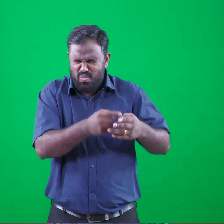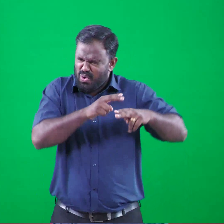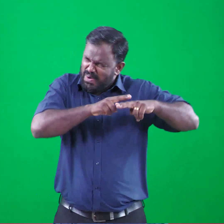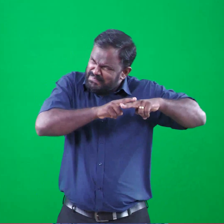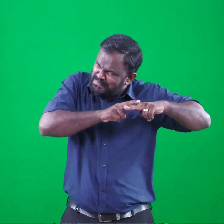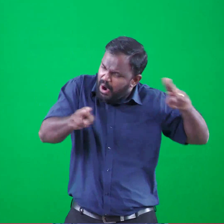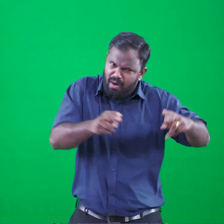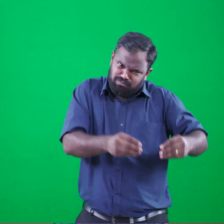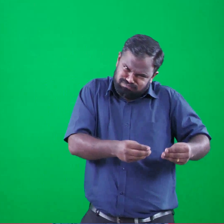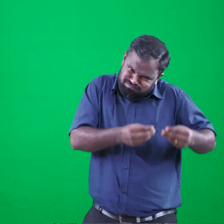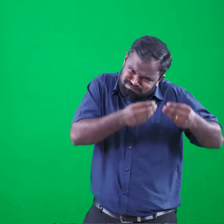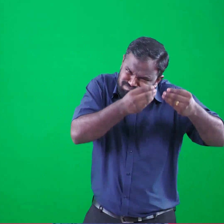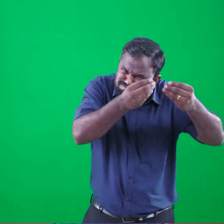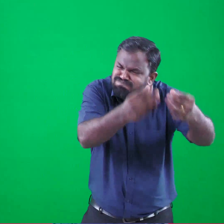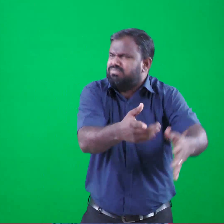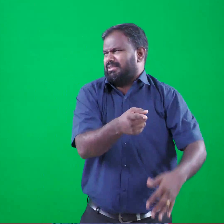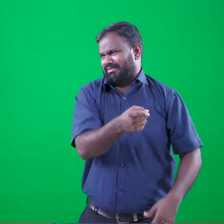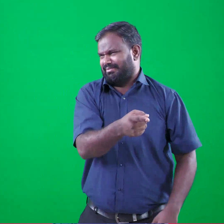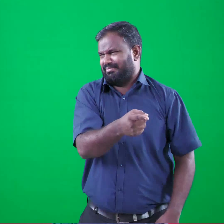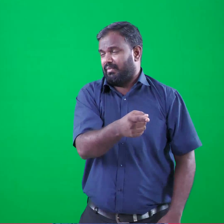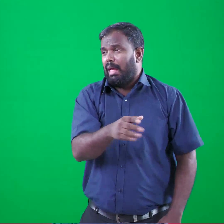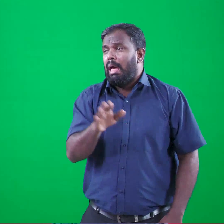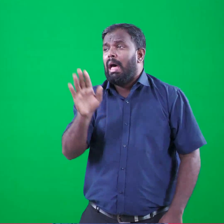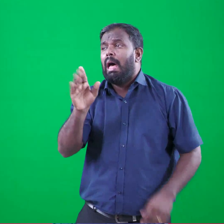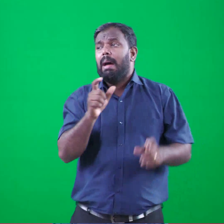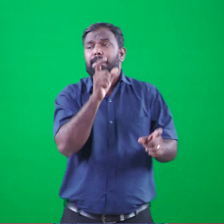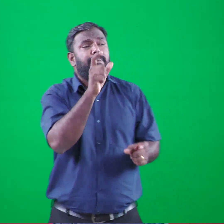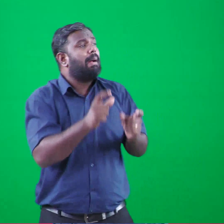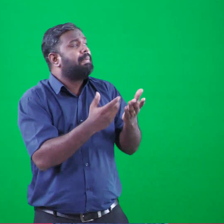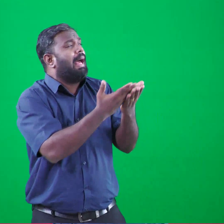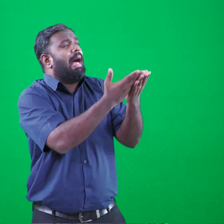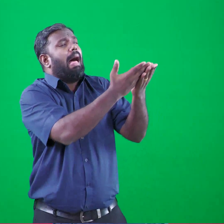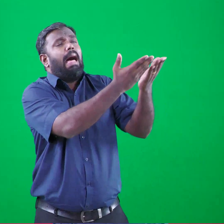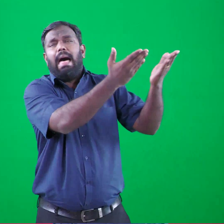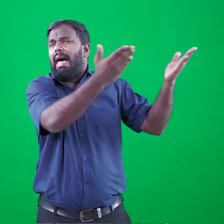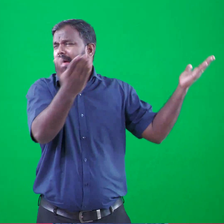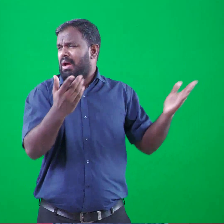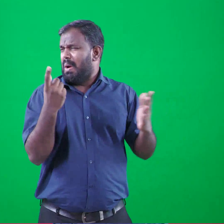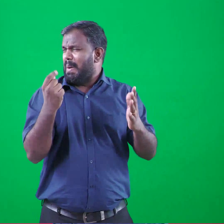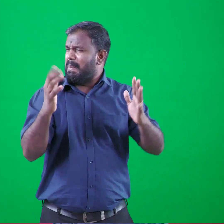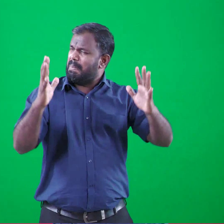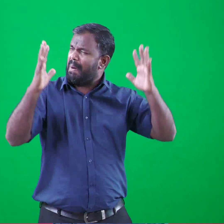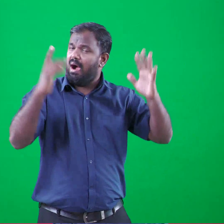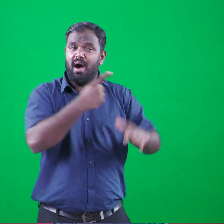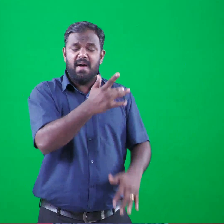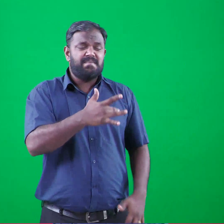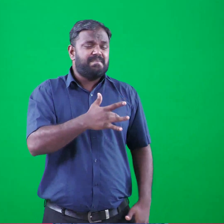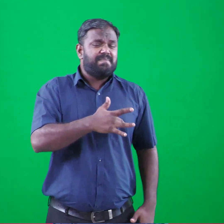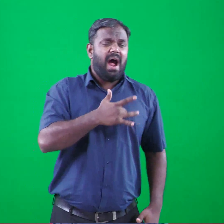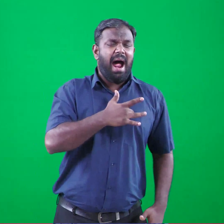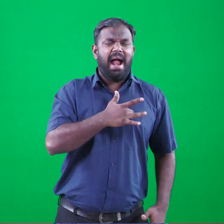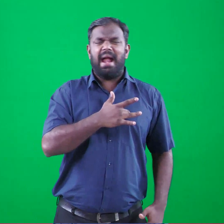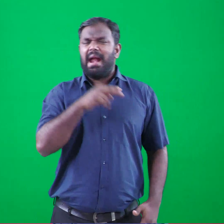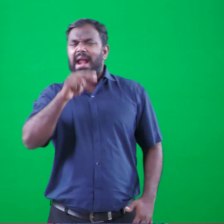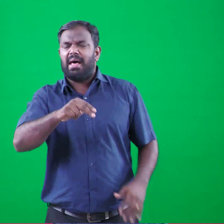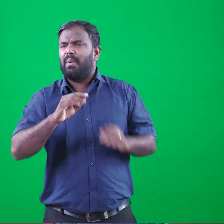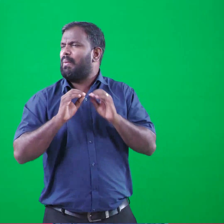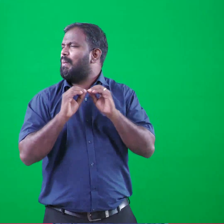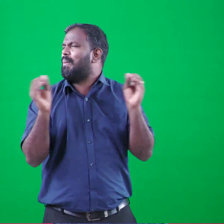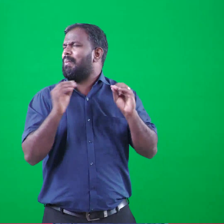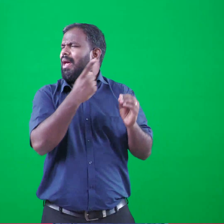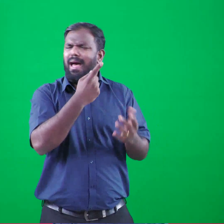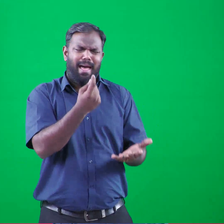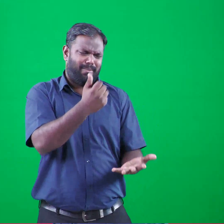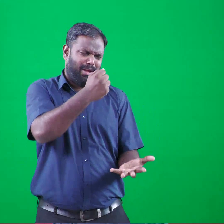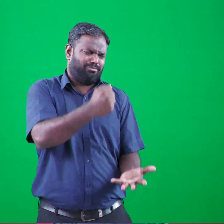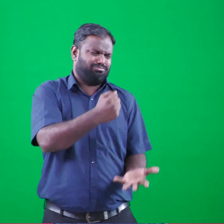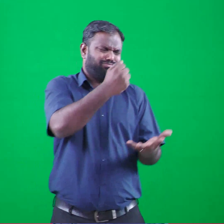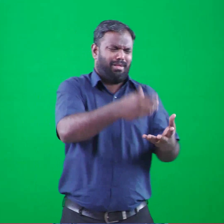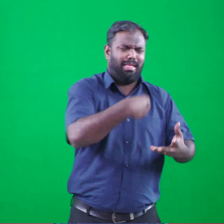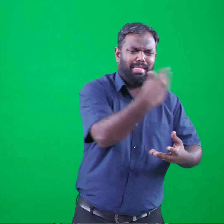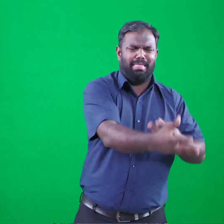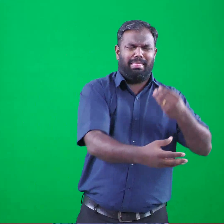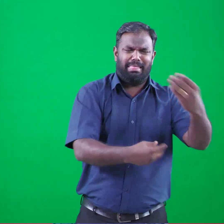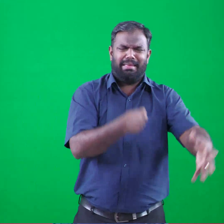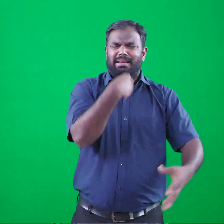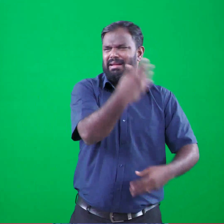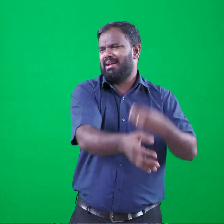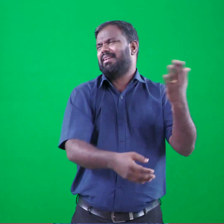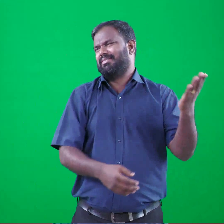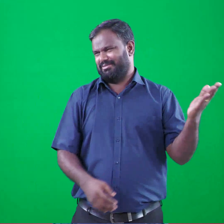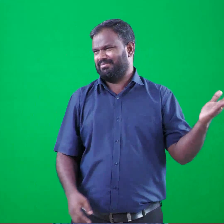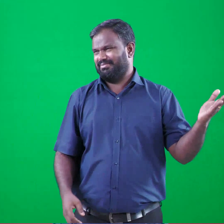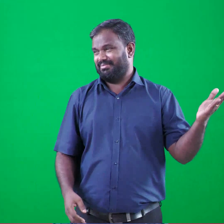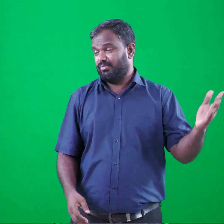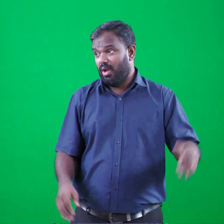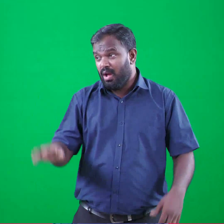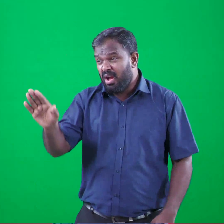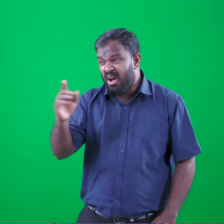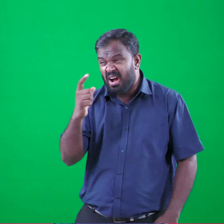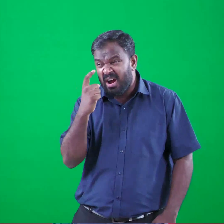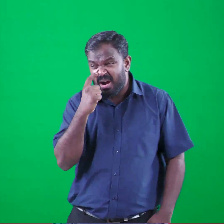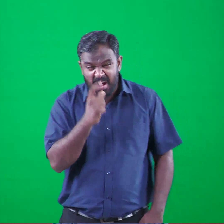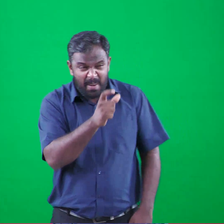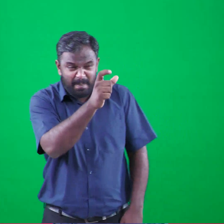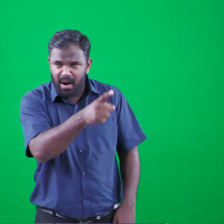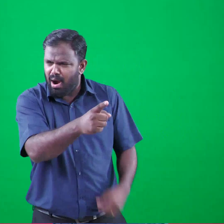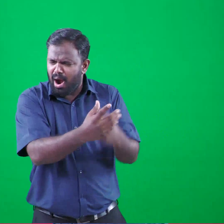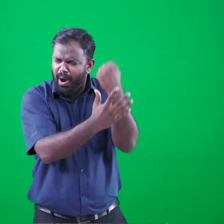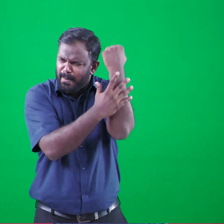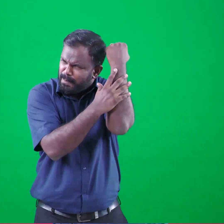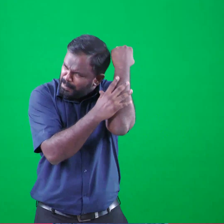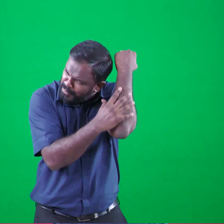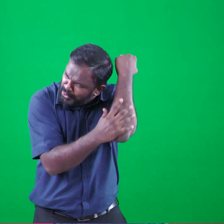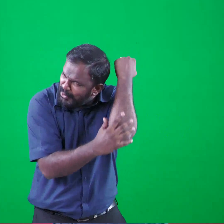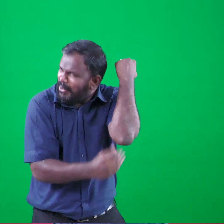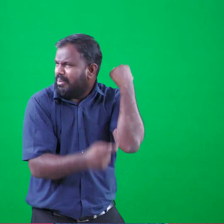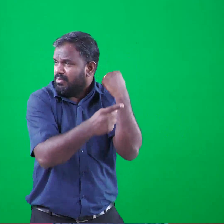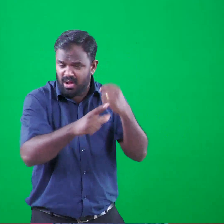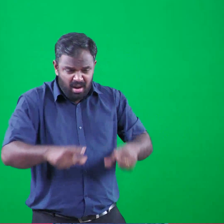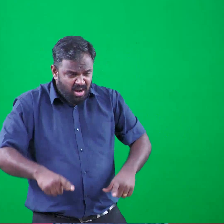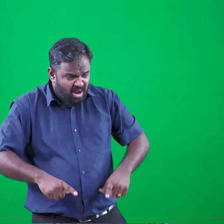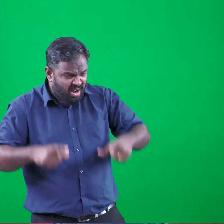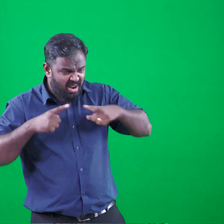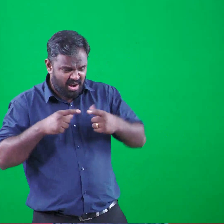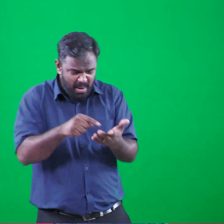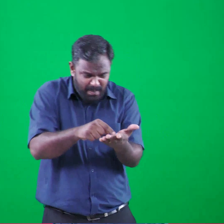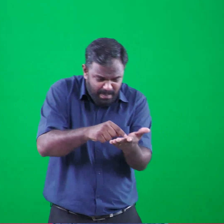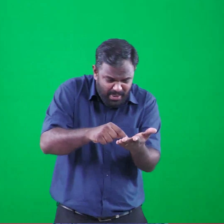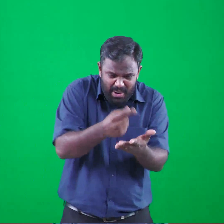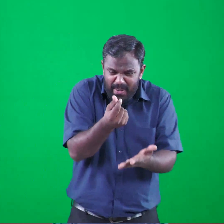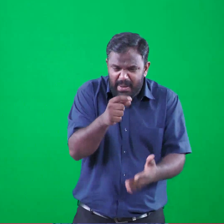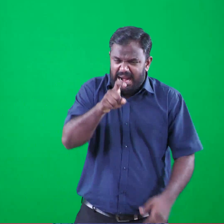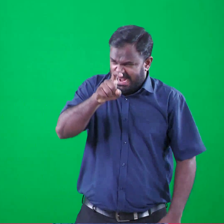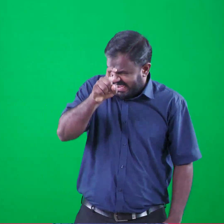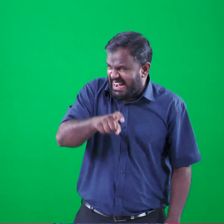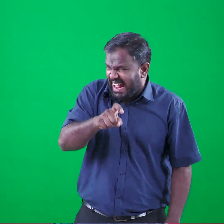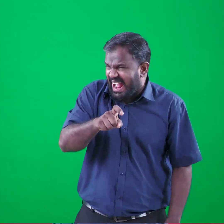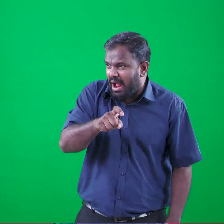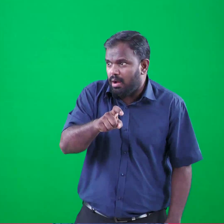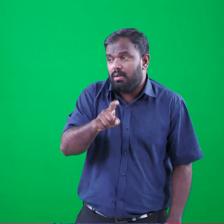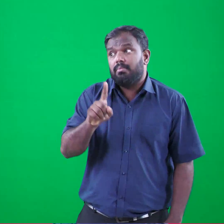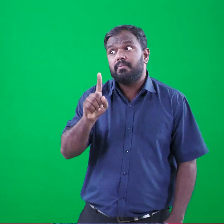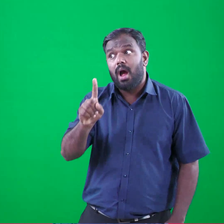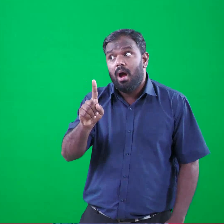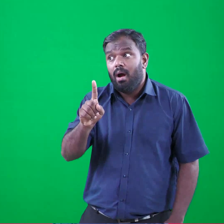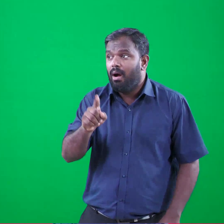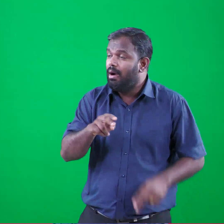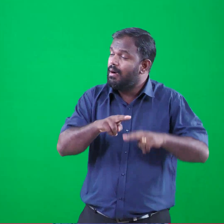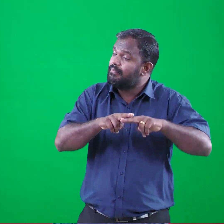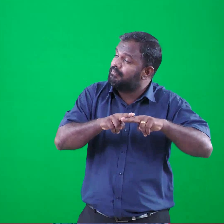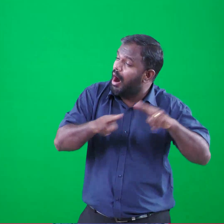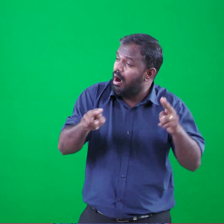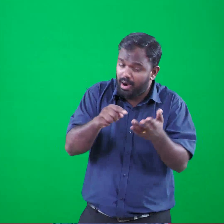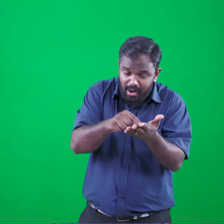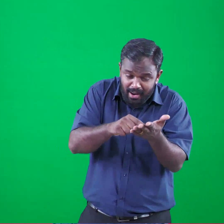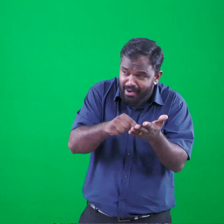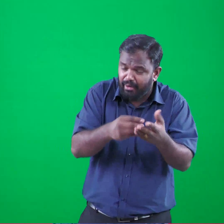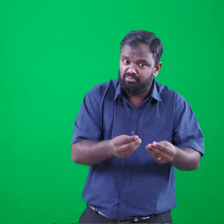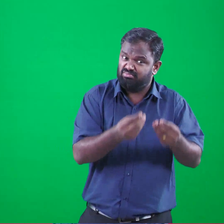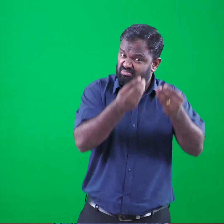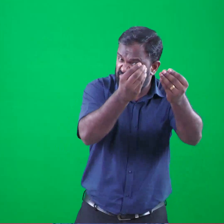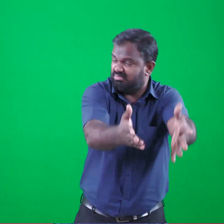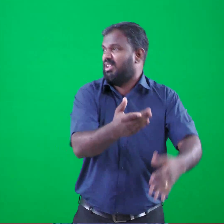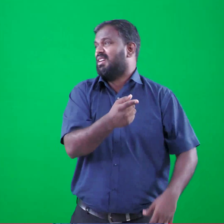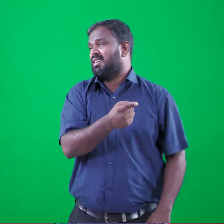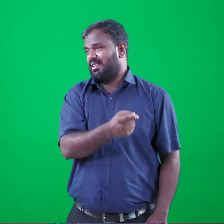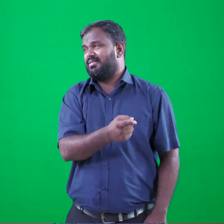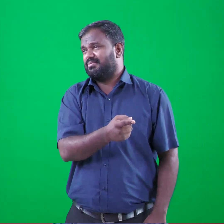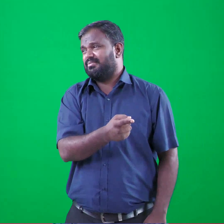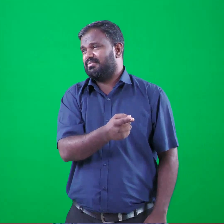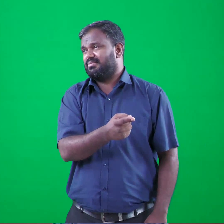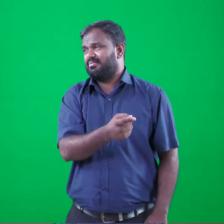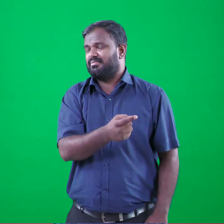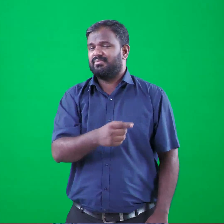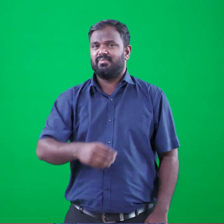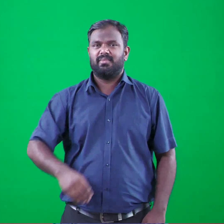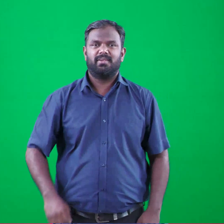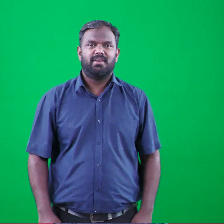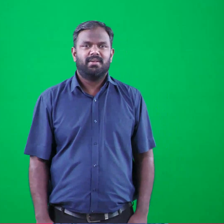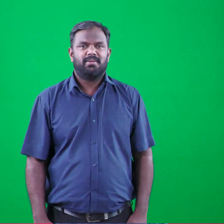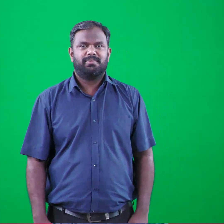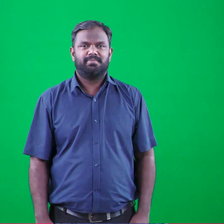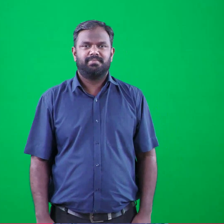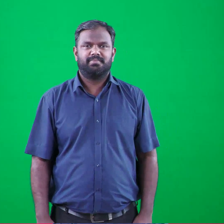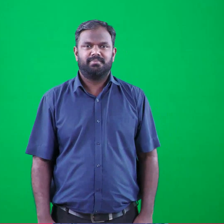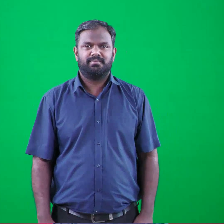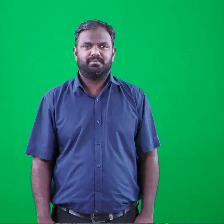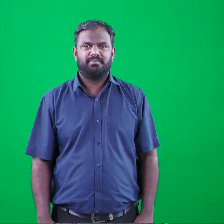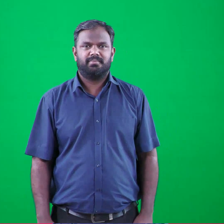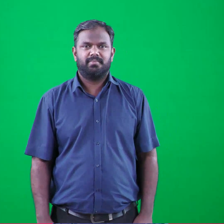For they all contributed out of their surplus, but she out of her poverty has put in all she had to live on."